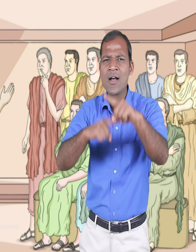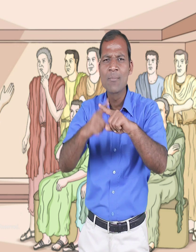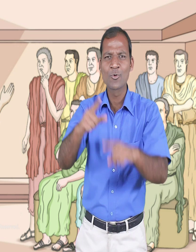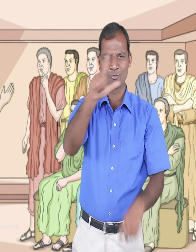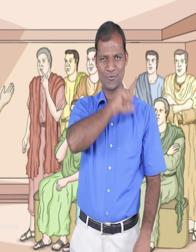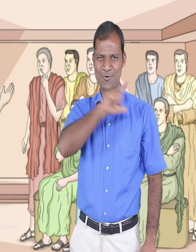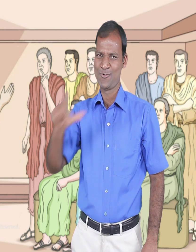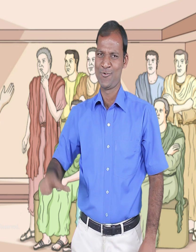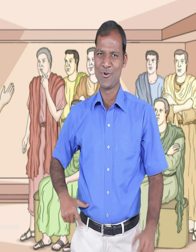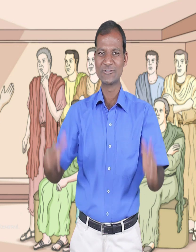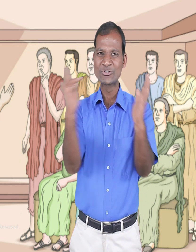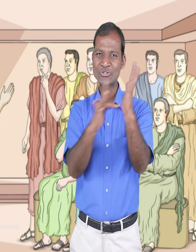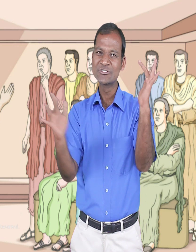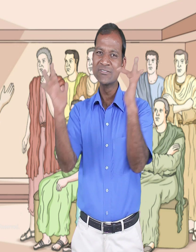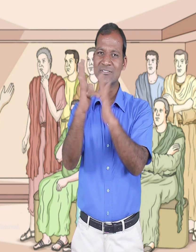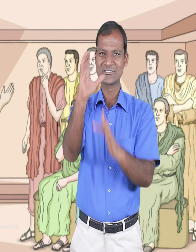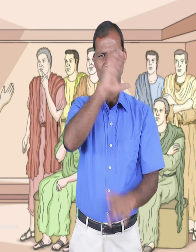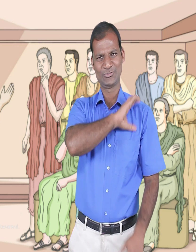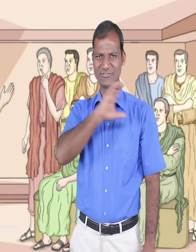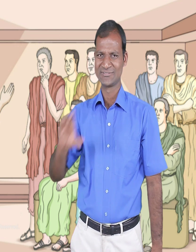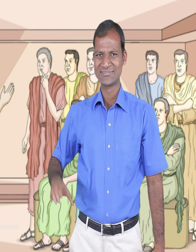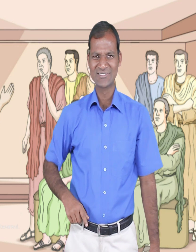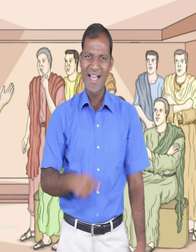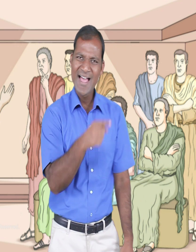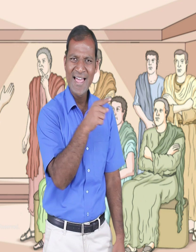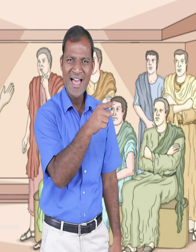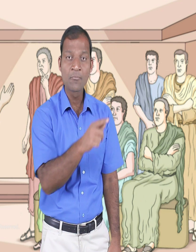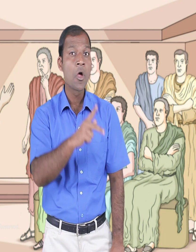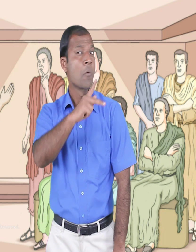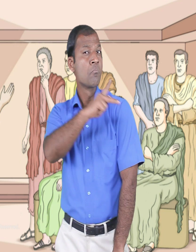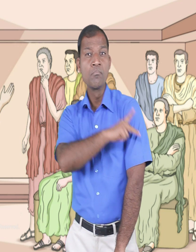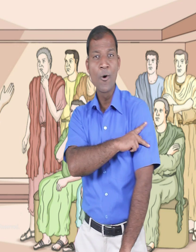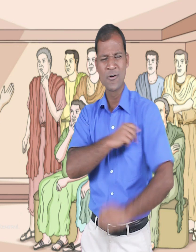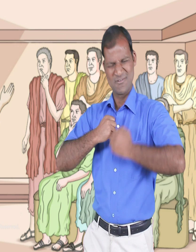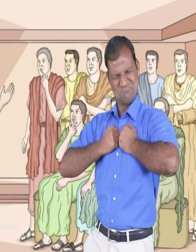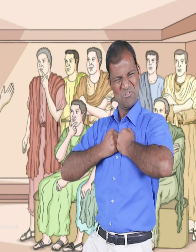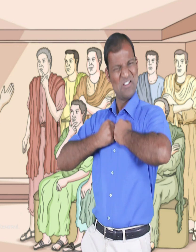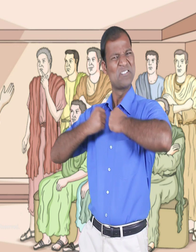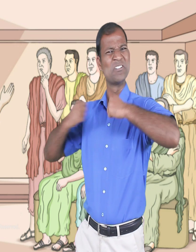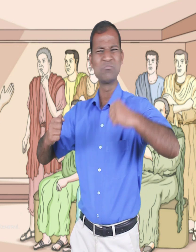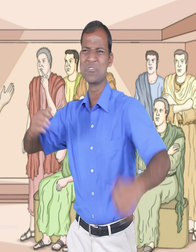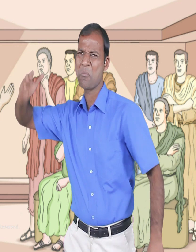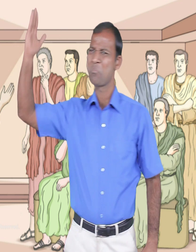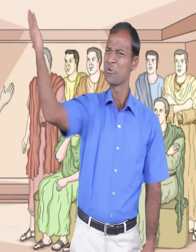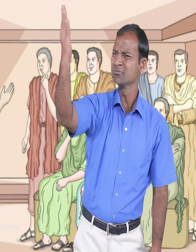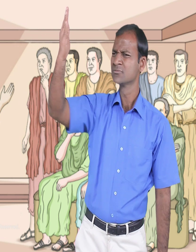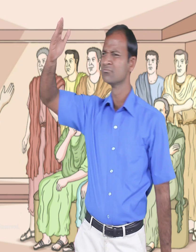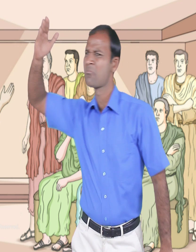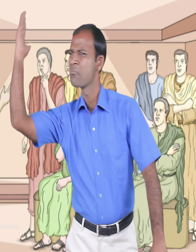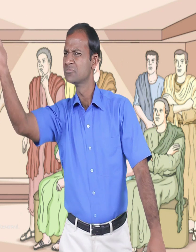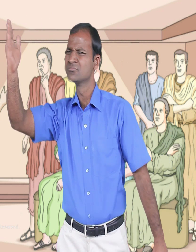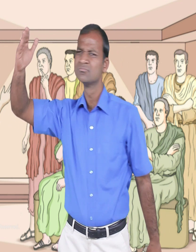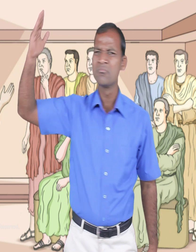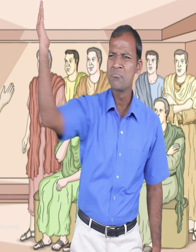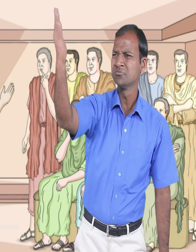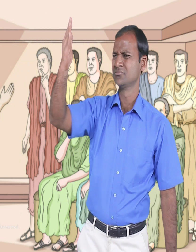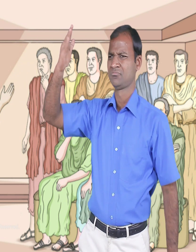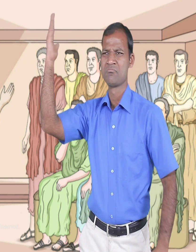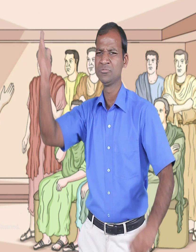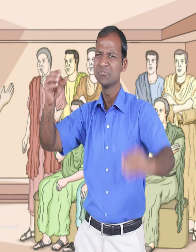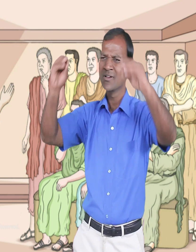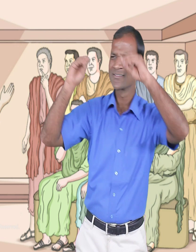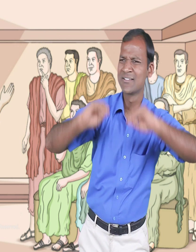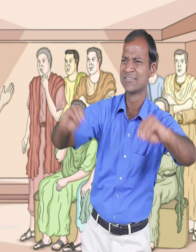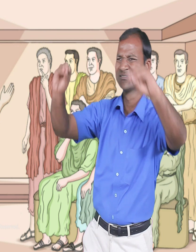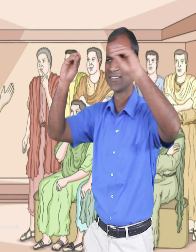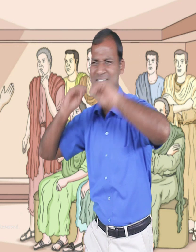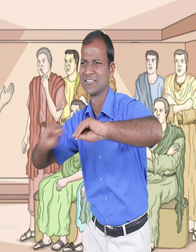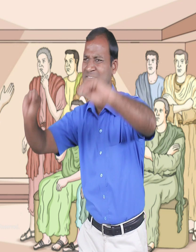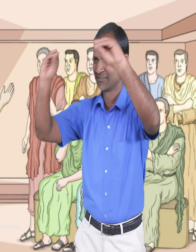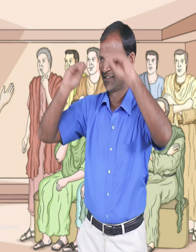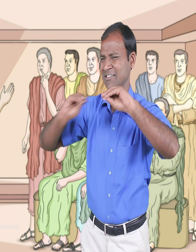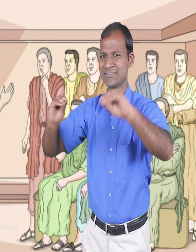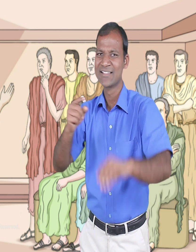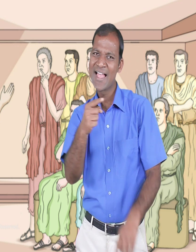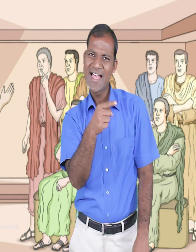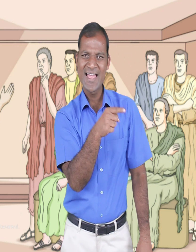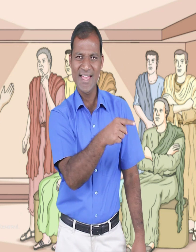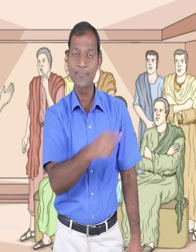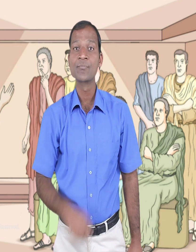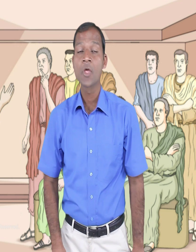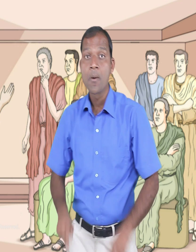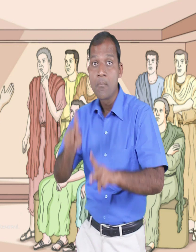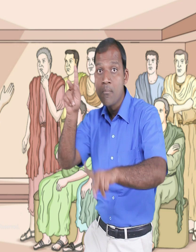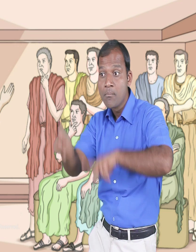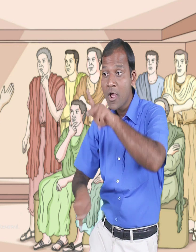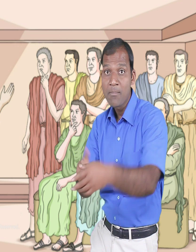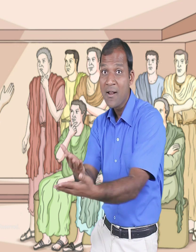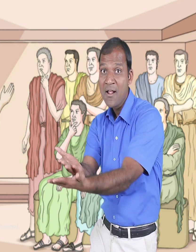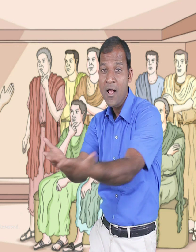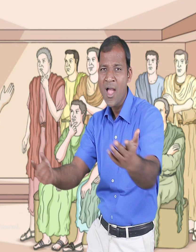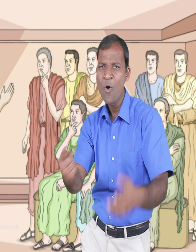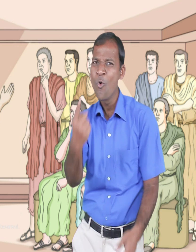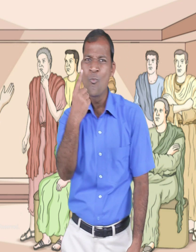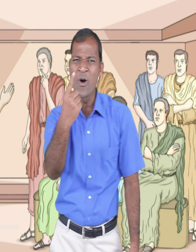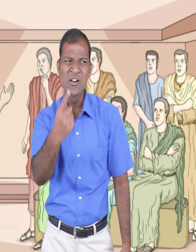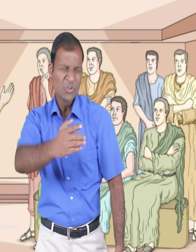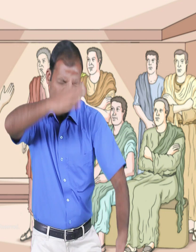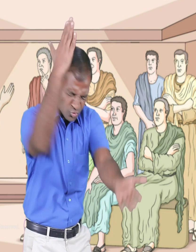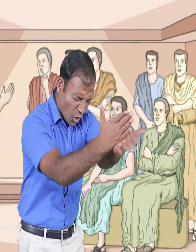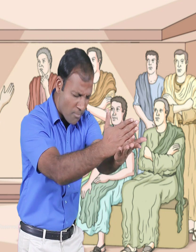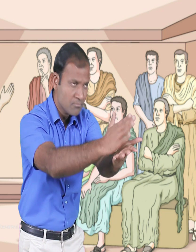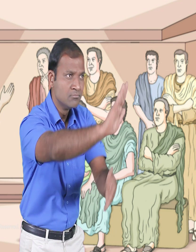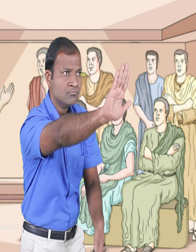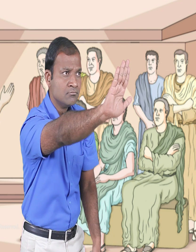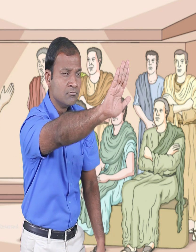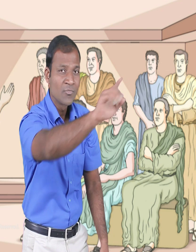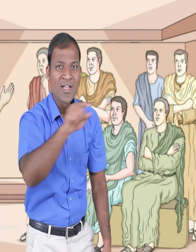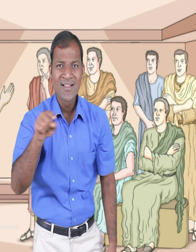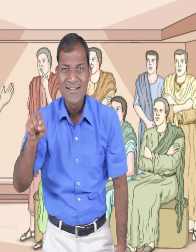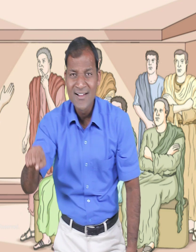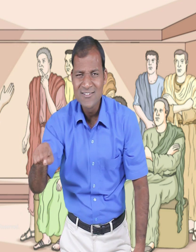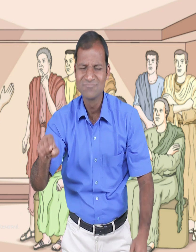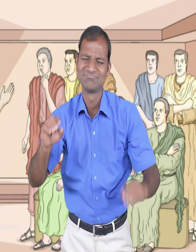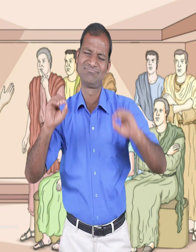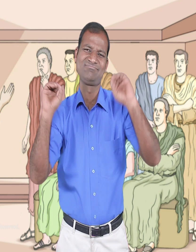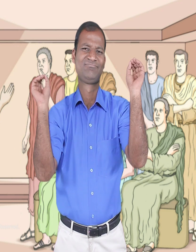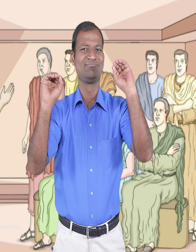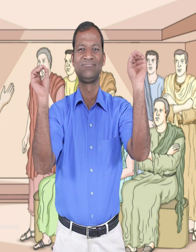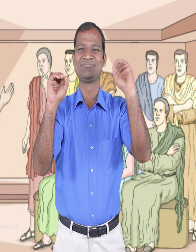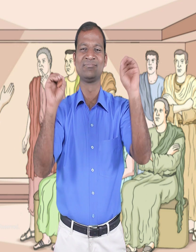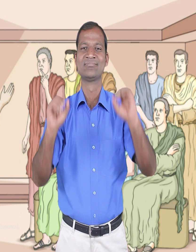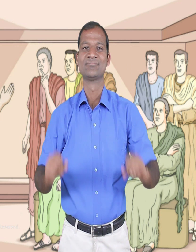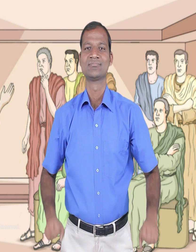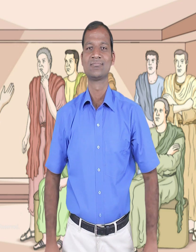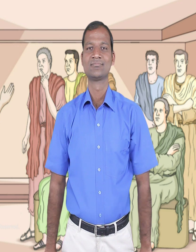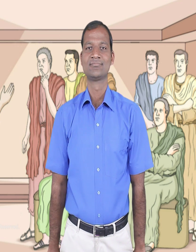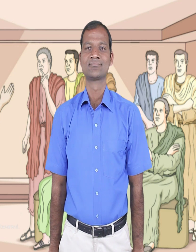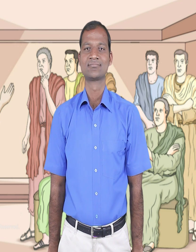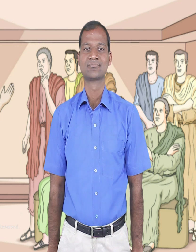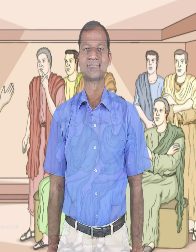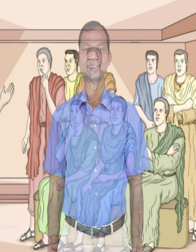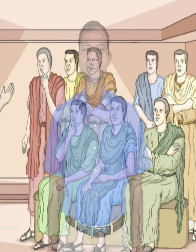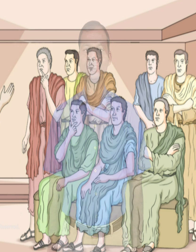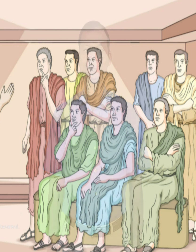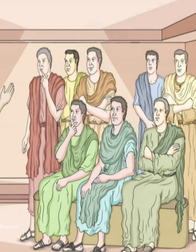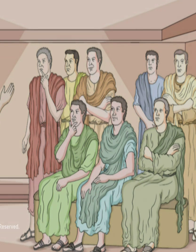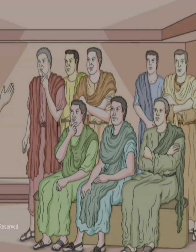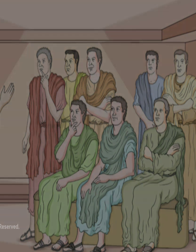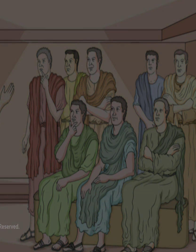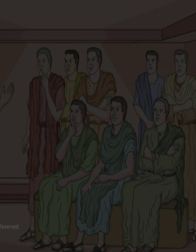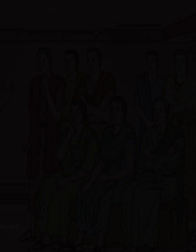Boldly and freely he proclaimed the kingdom of God and taught about the Lord Jesus Christ.